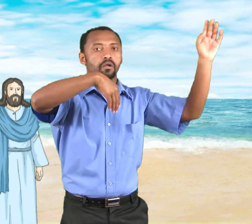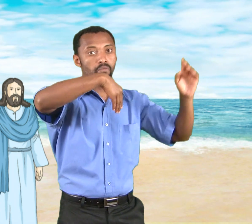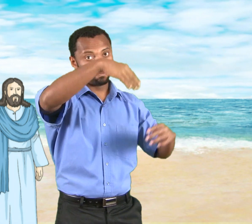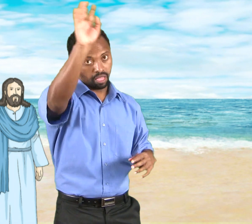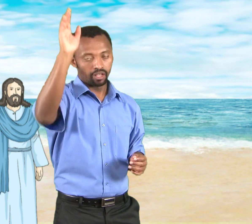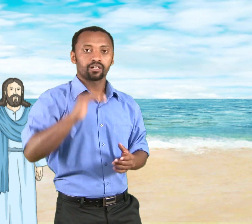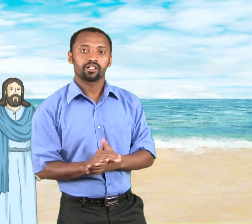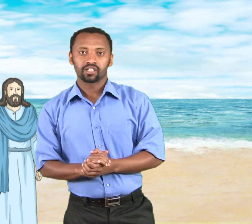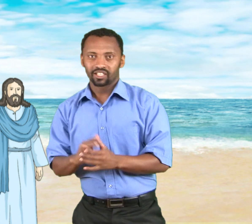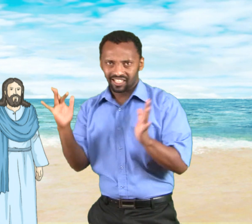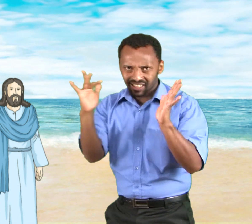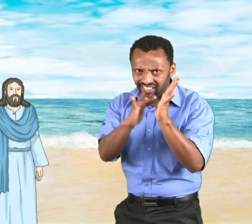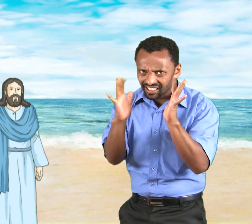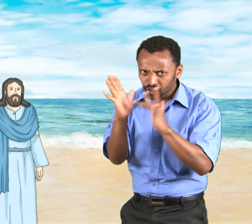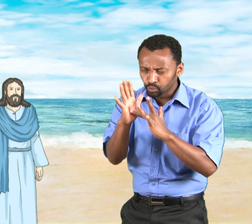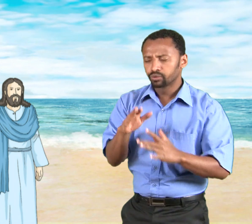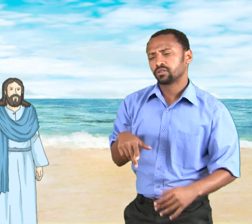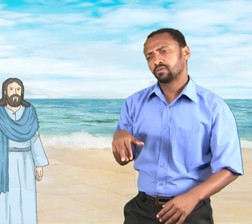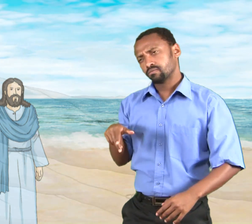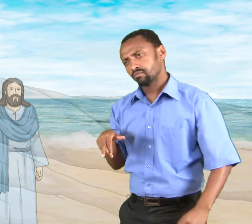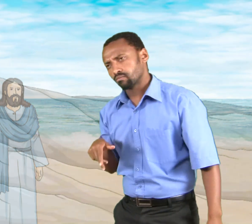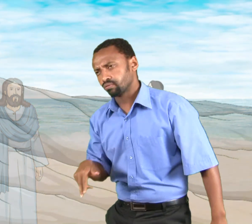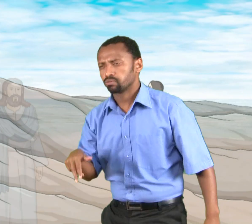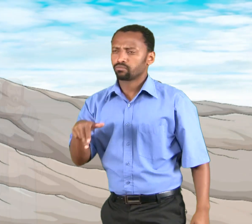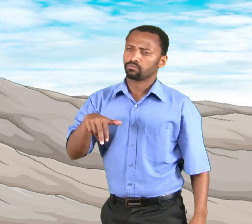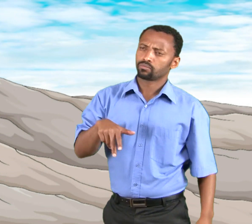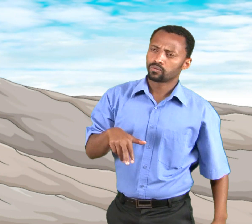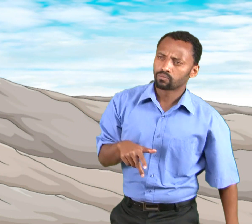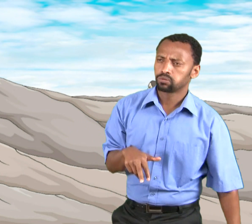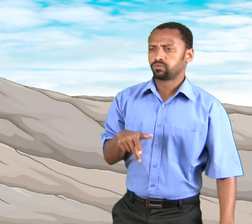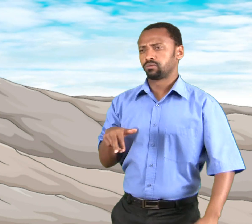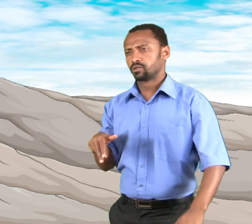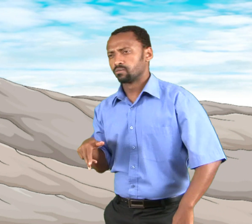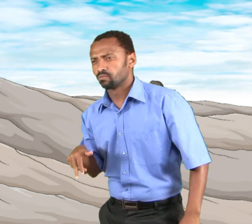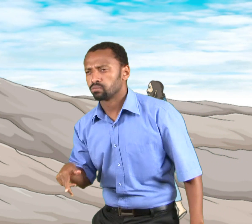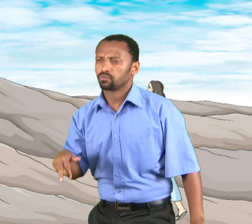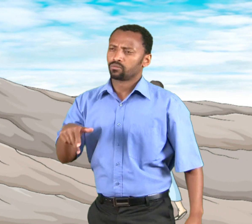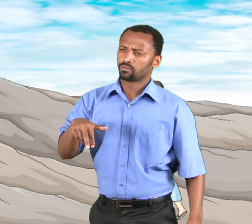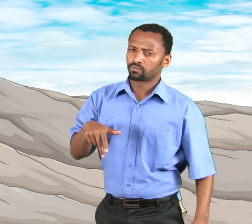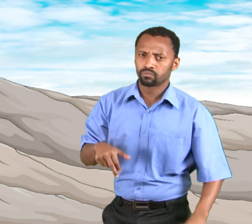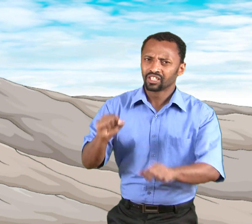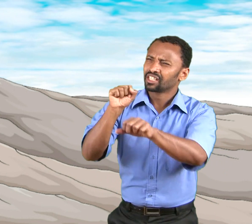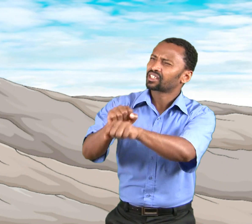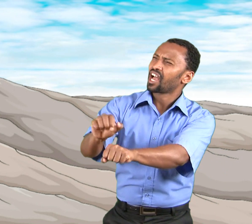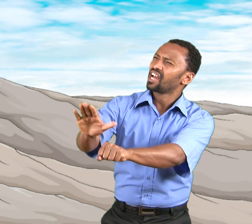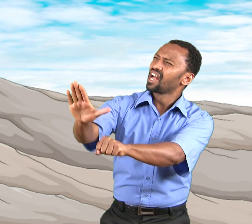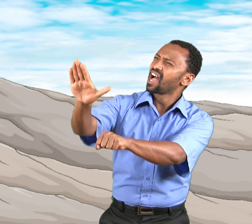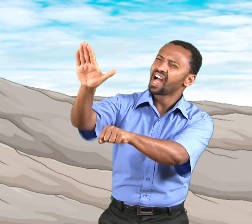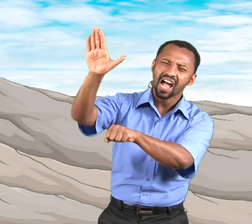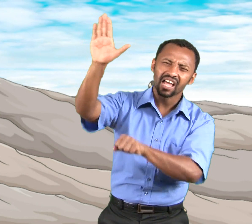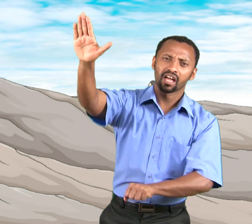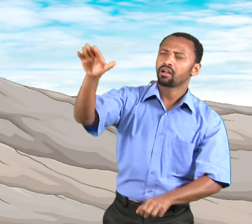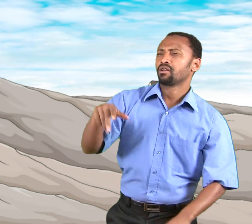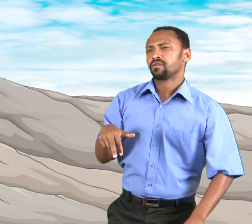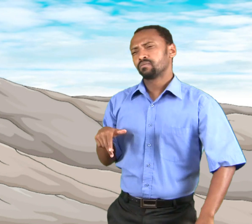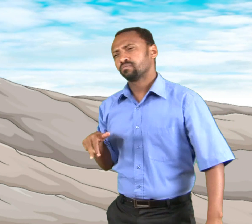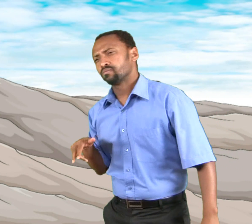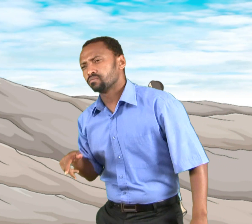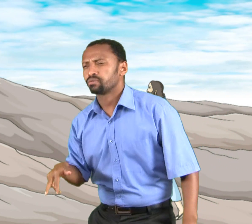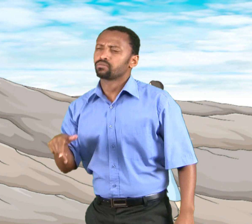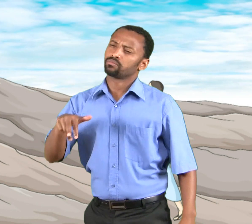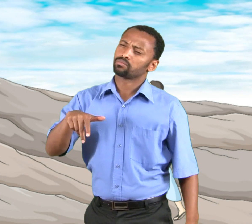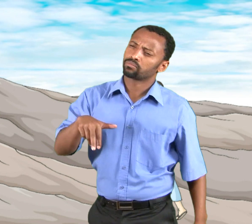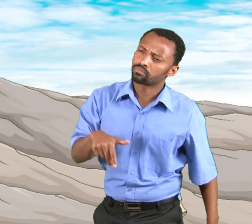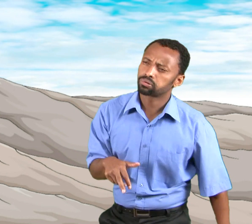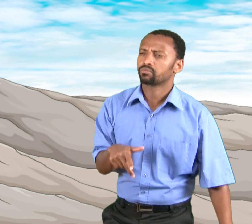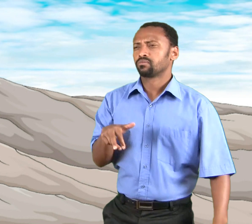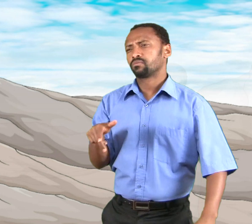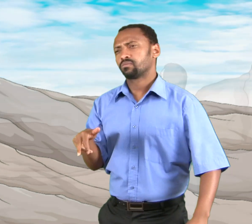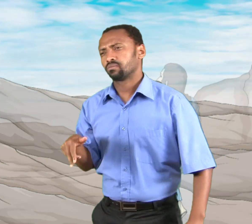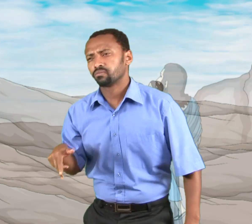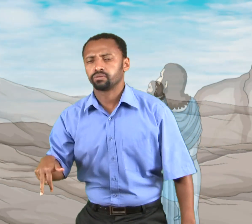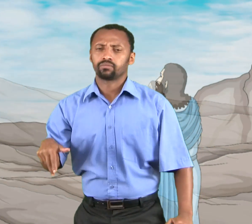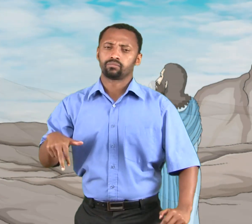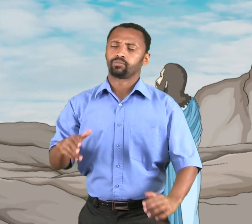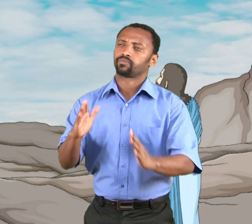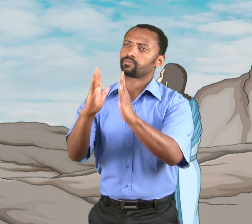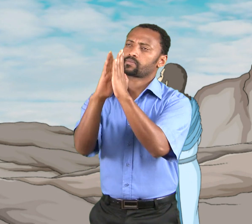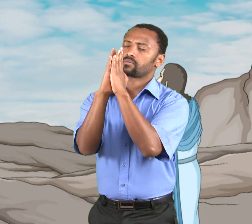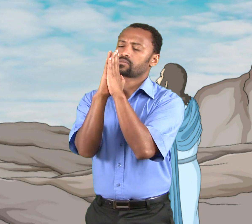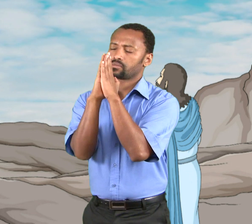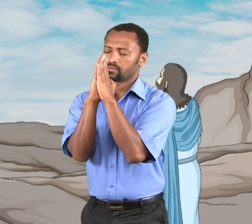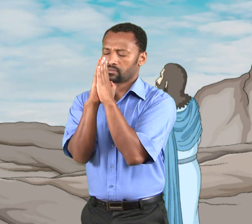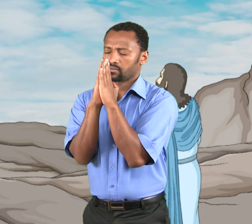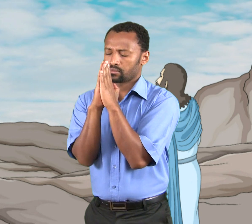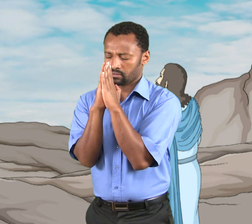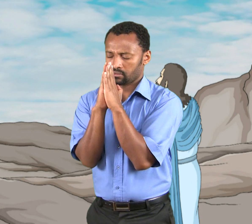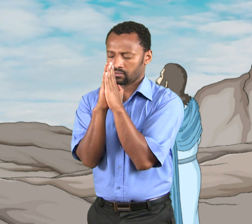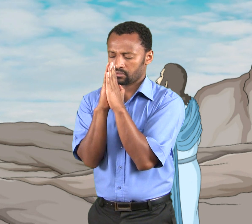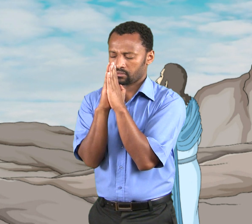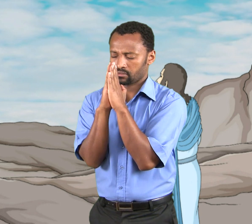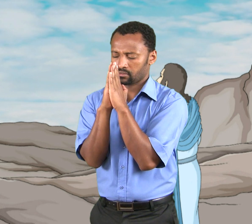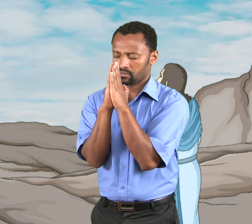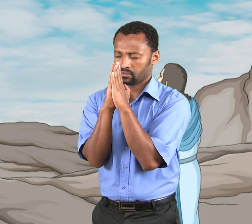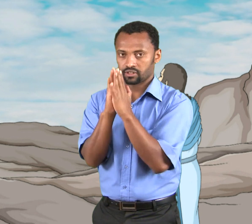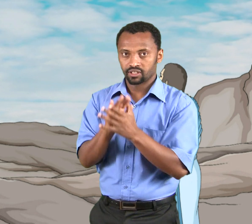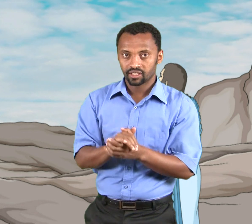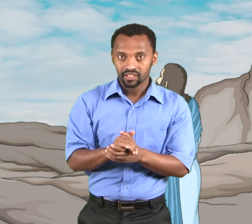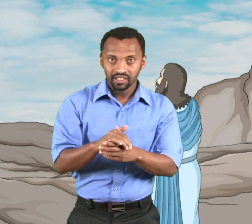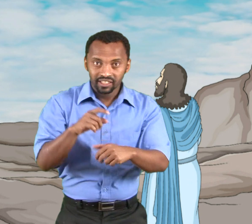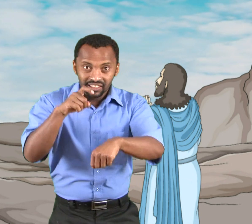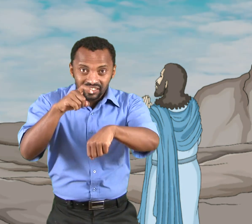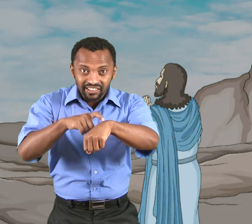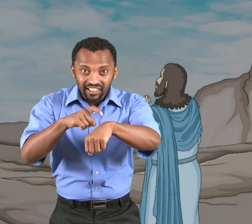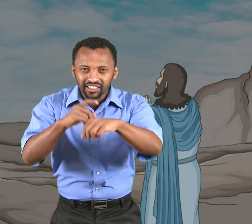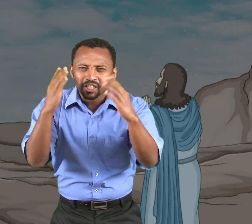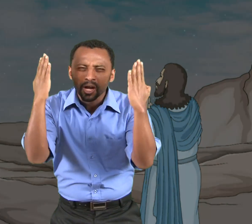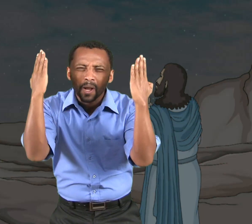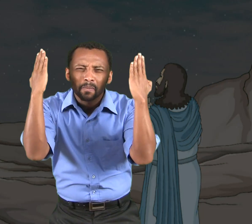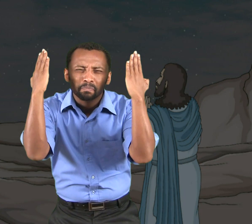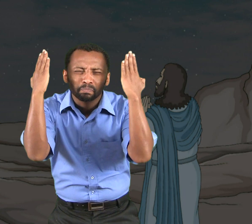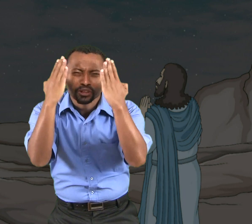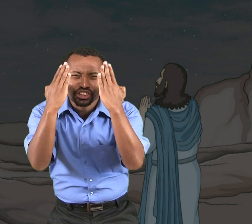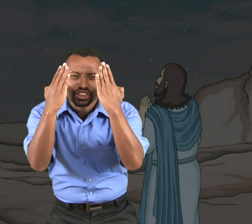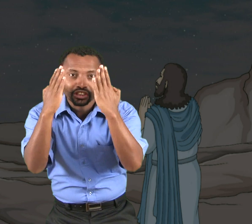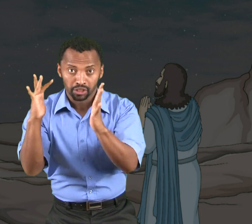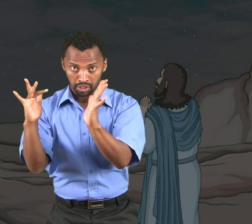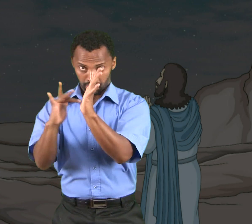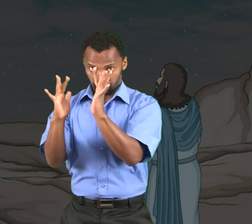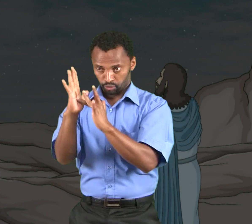After He had sent them away, He went up on the mountain by Himself to pray.